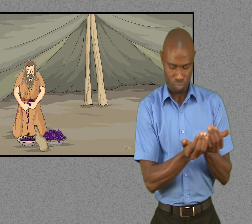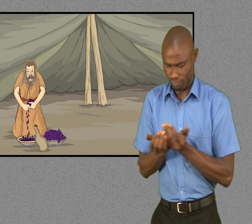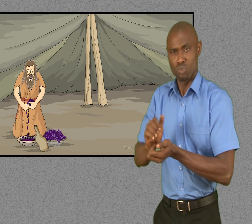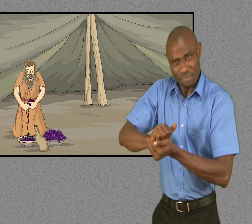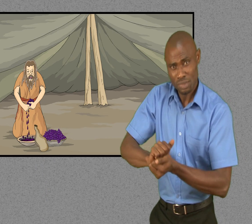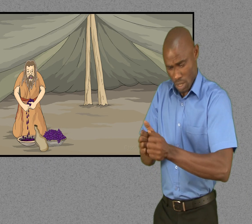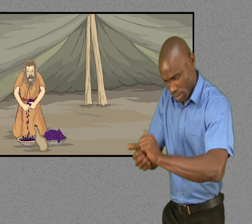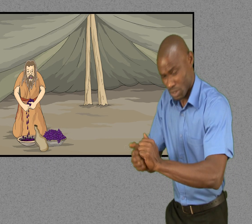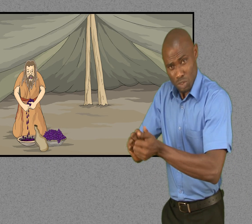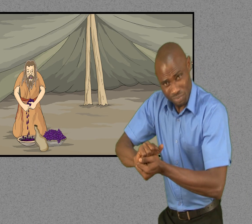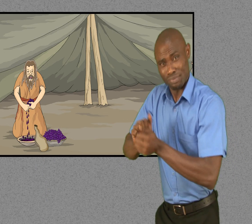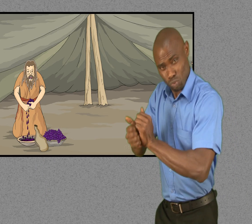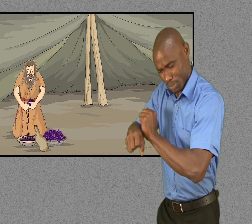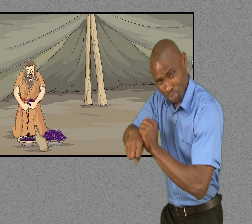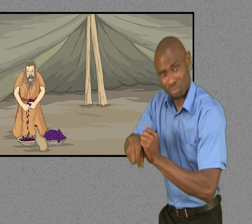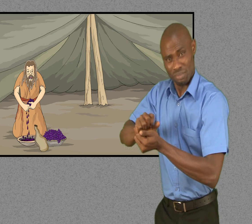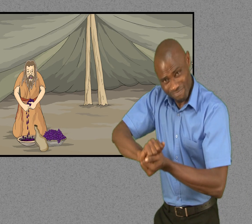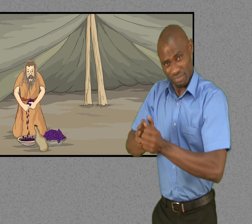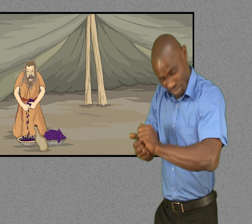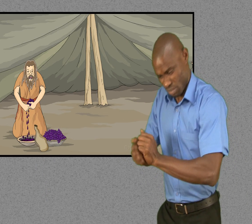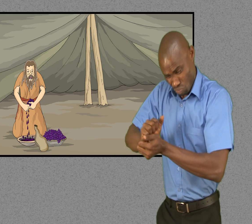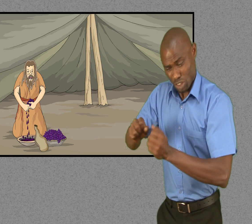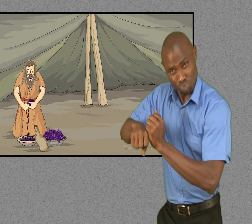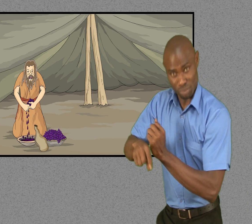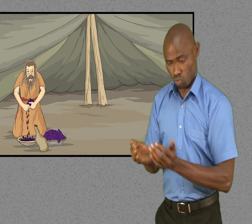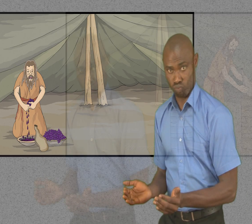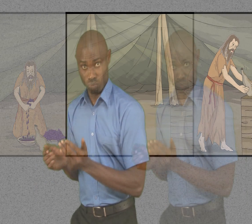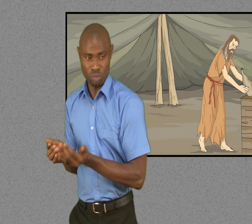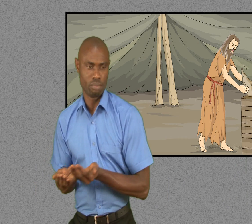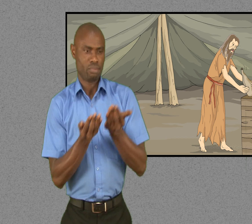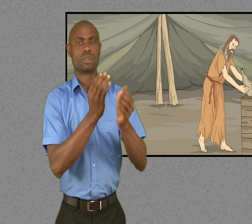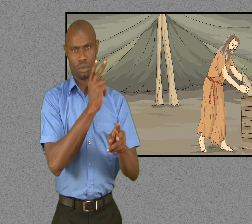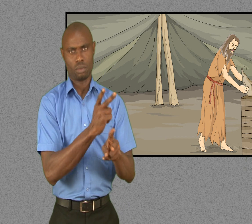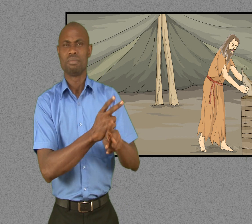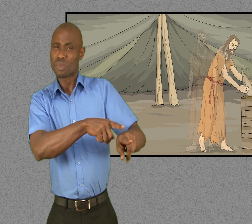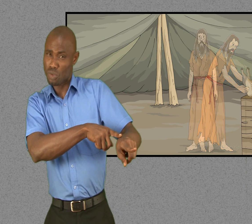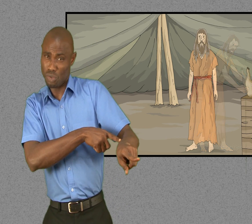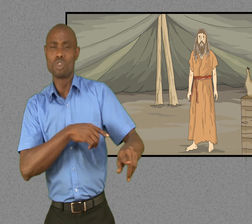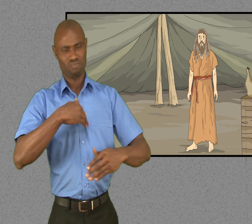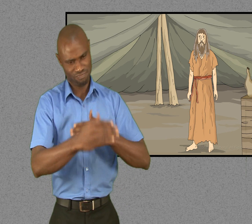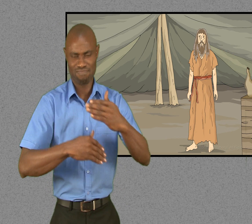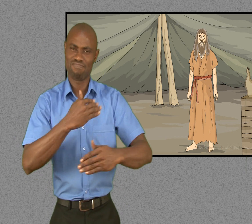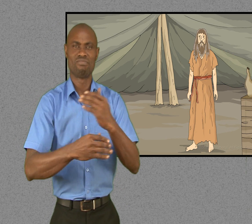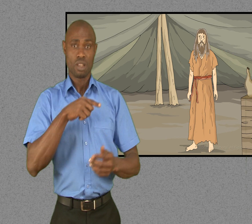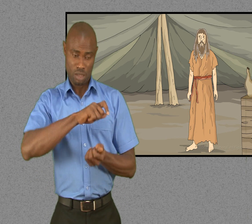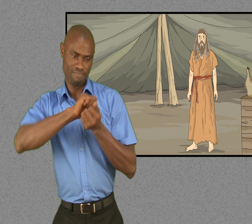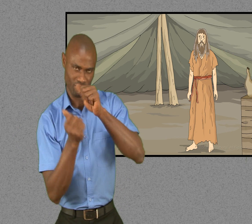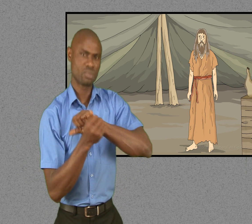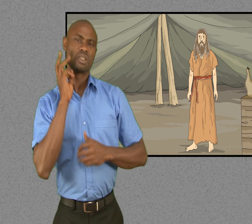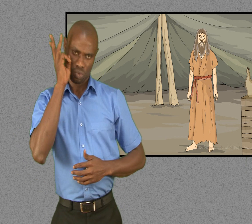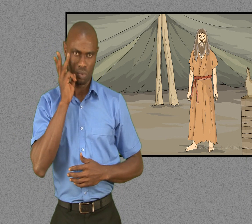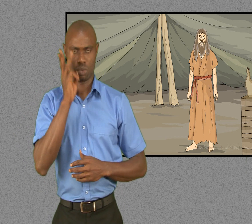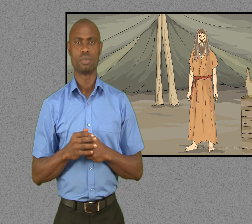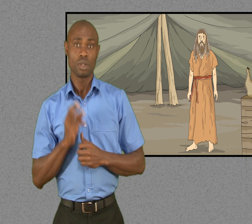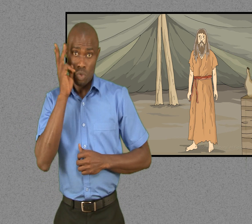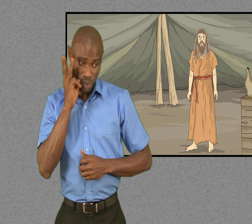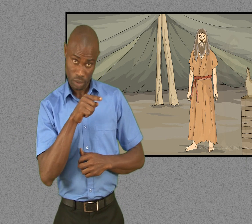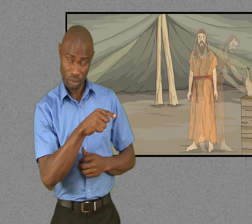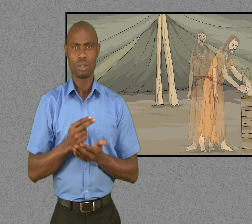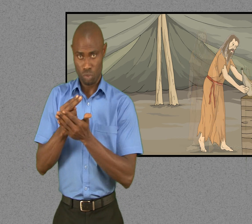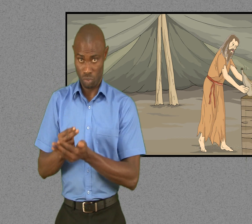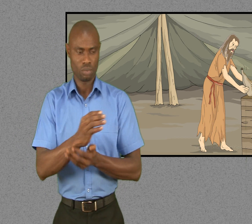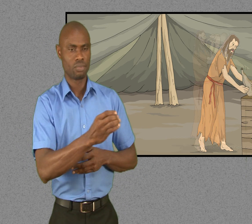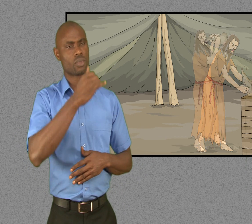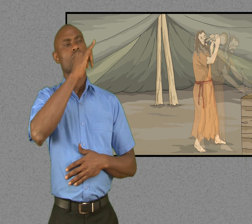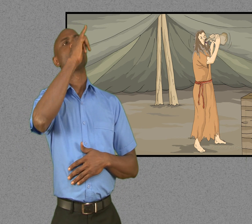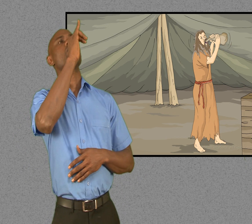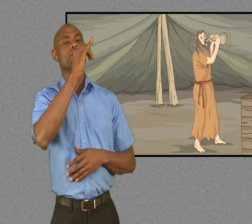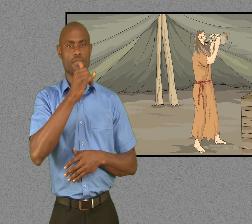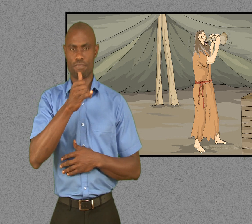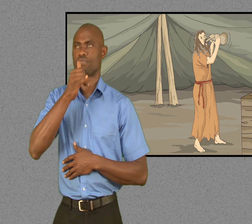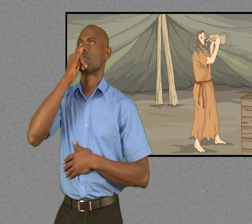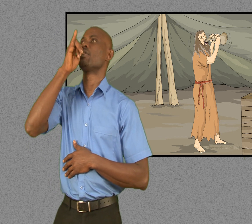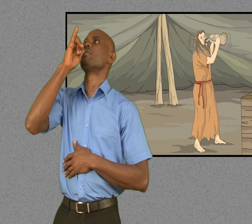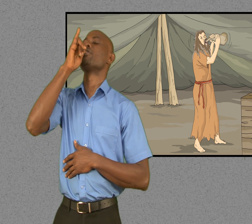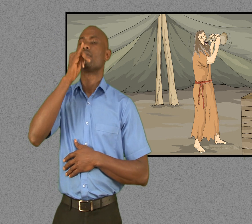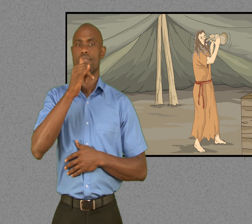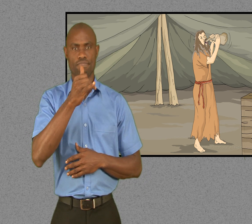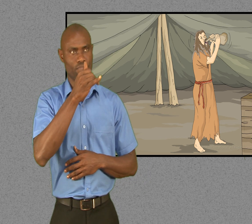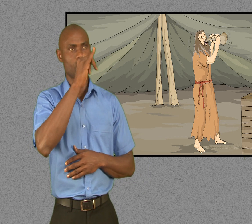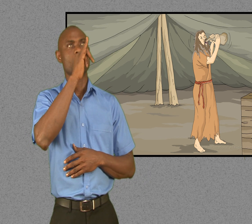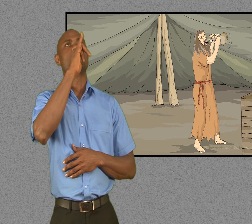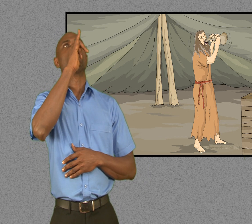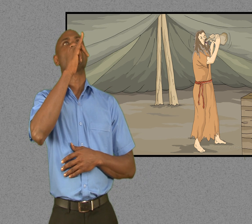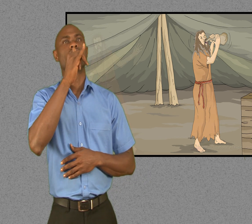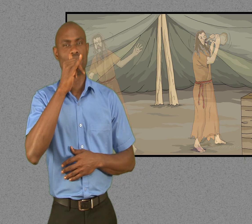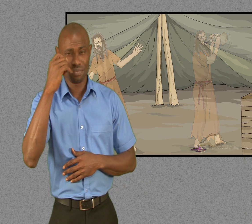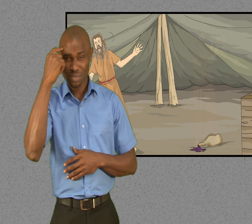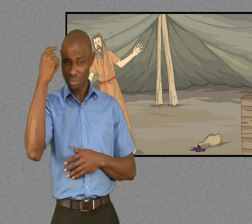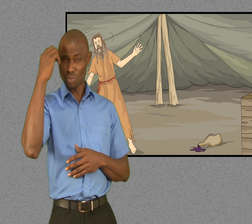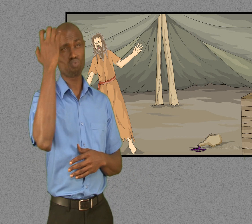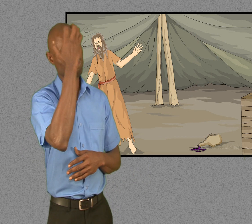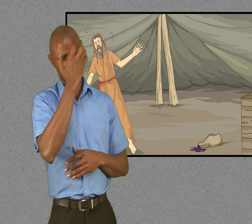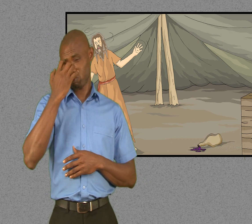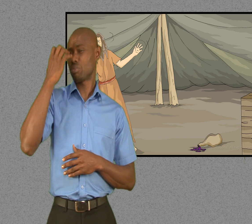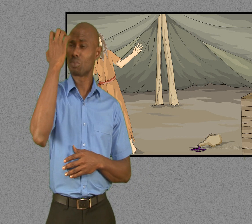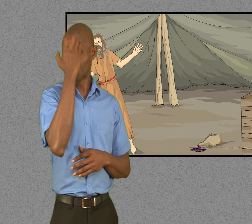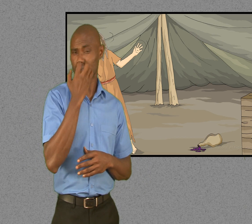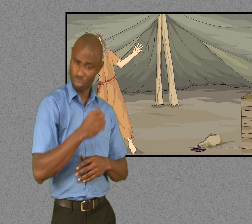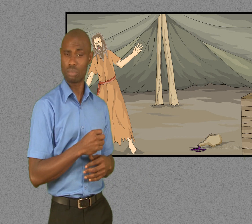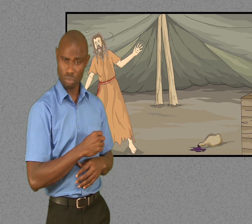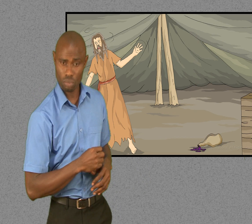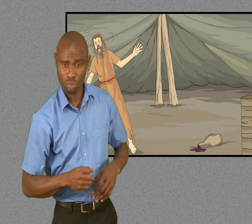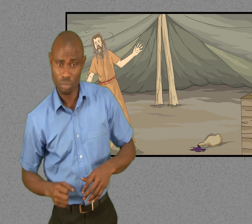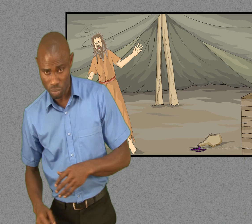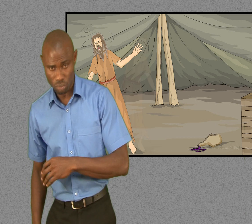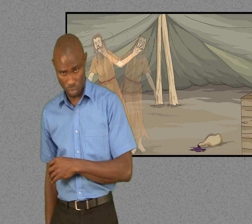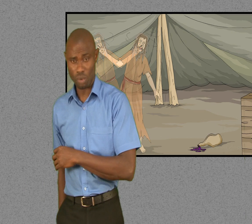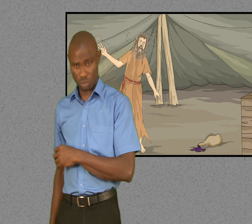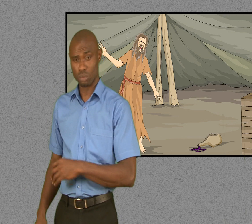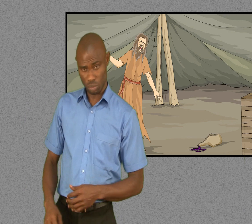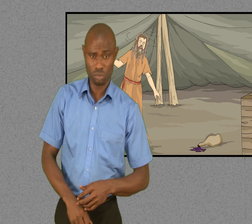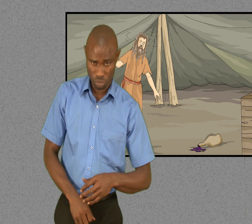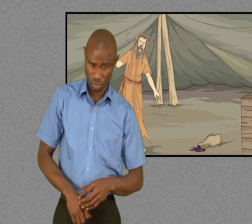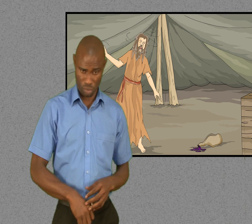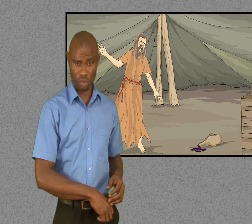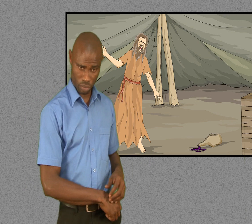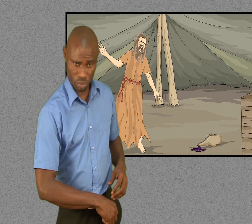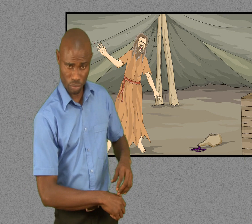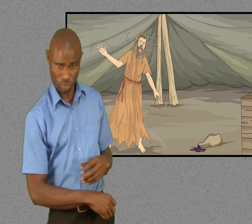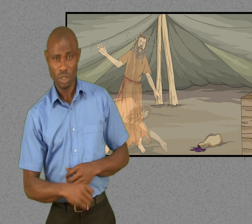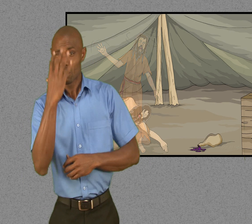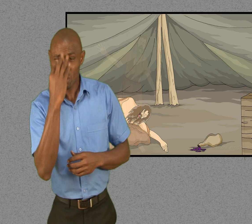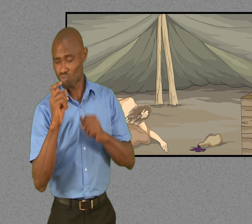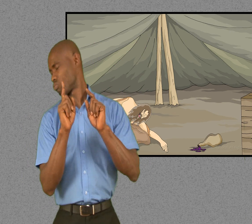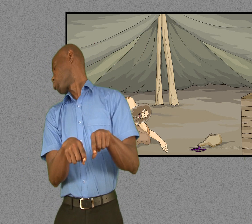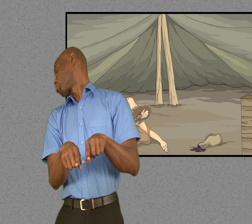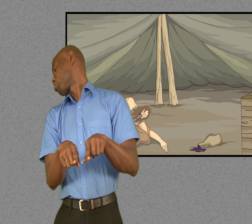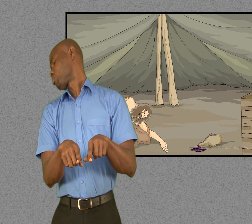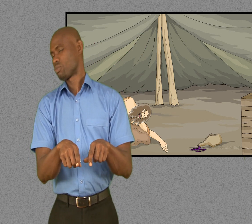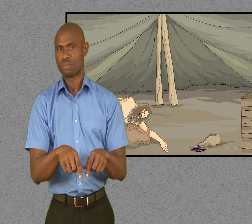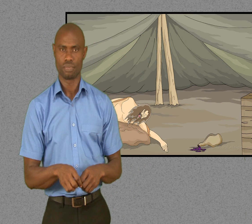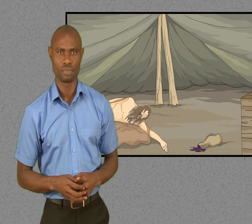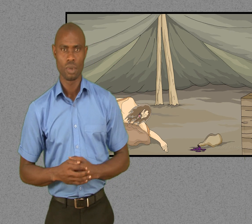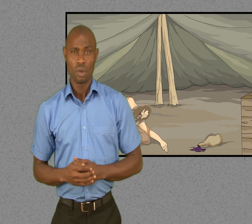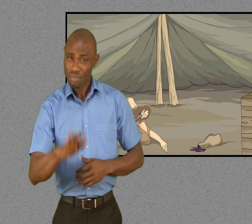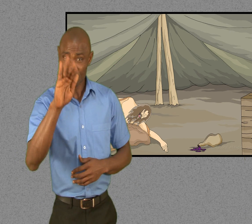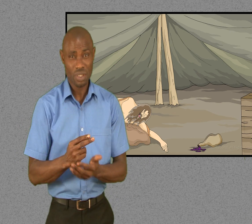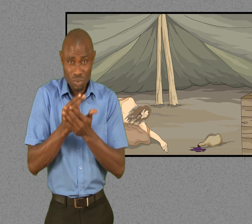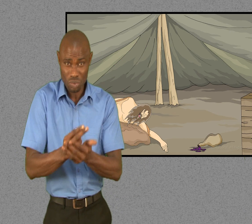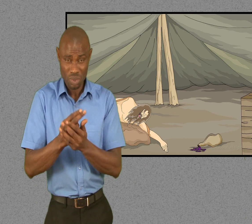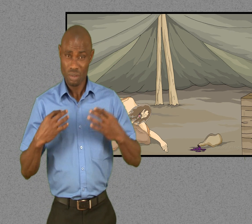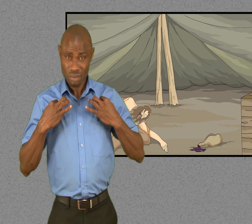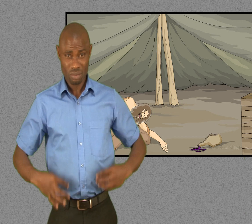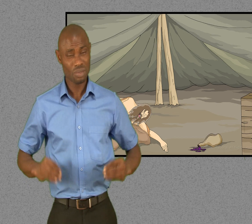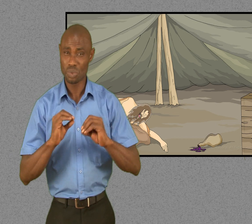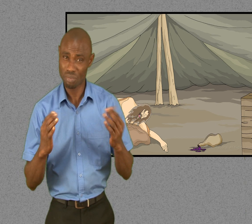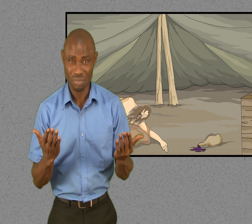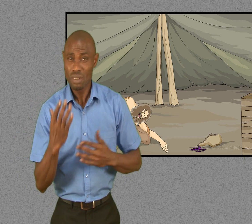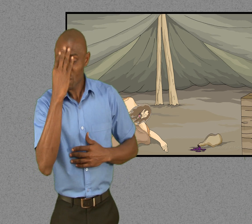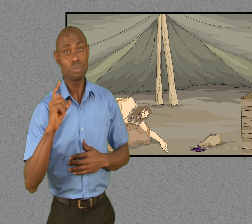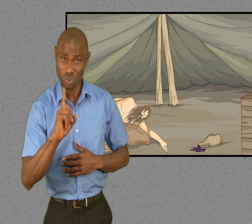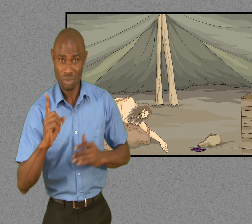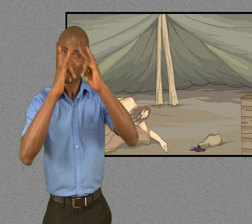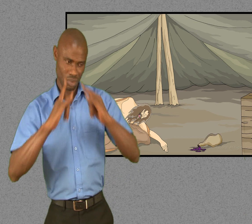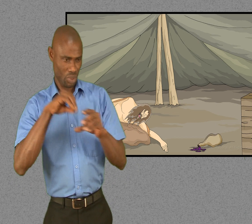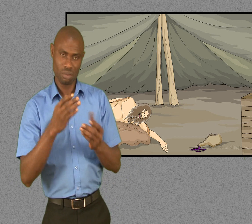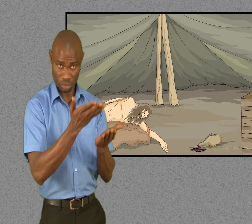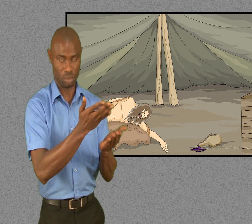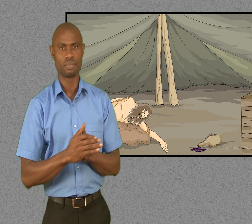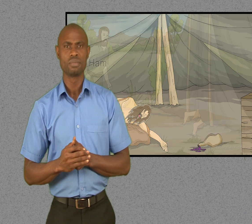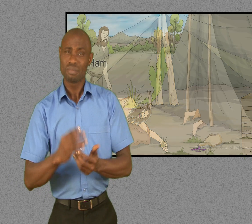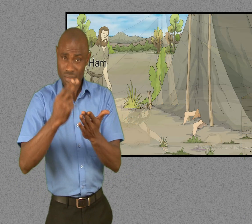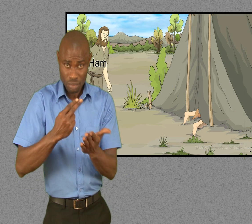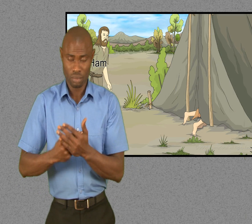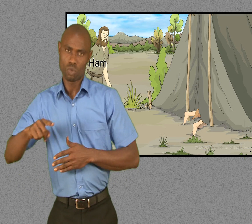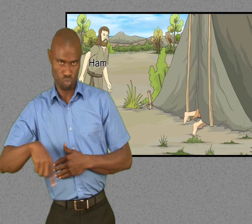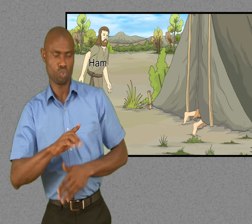But when he drank some of its wine, he became drunk and uncovered himself inside his tent.